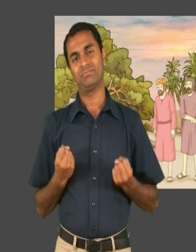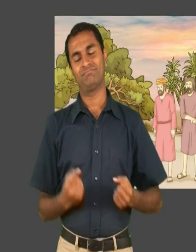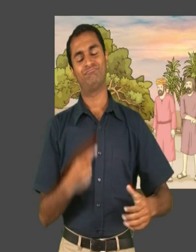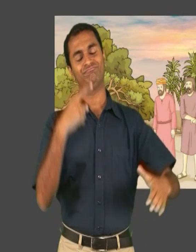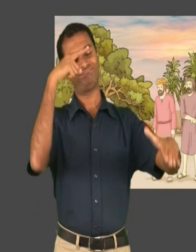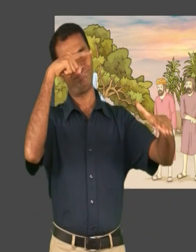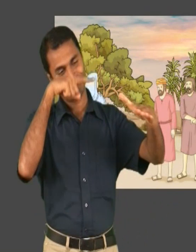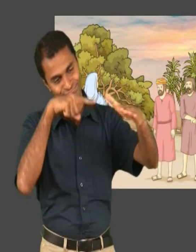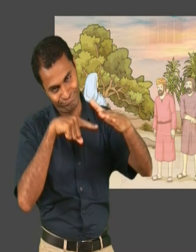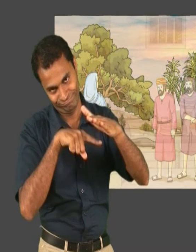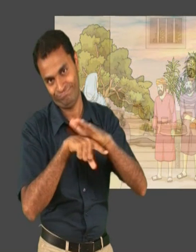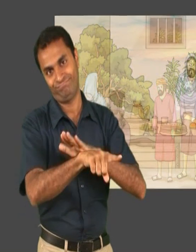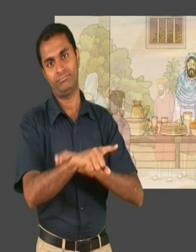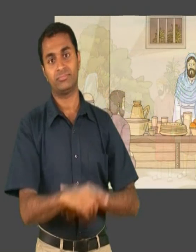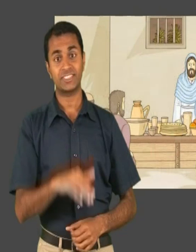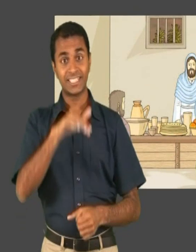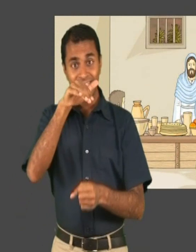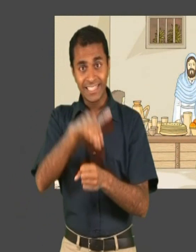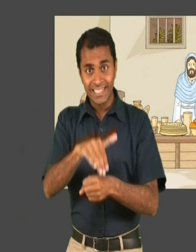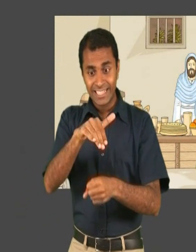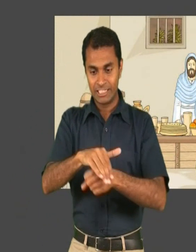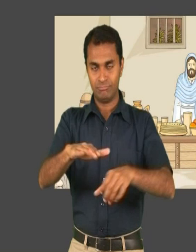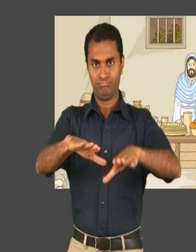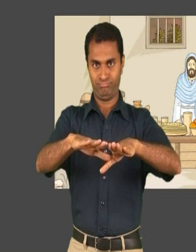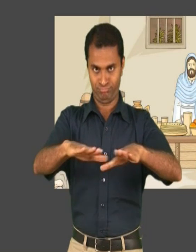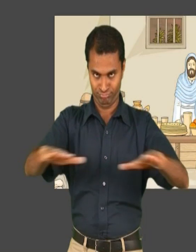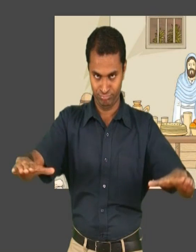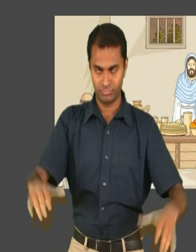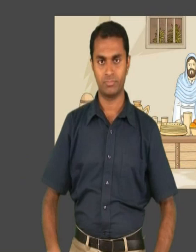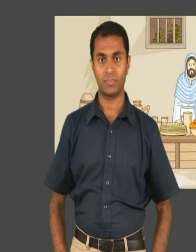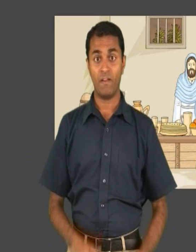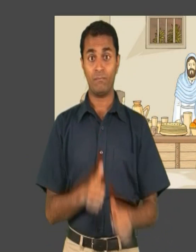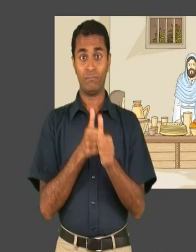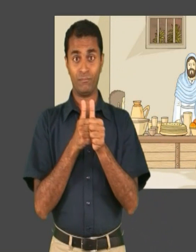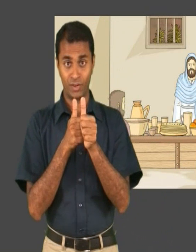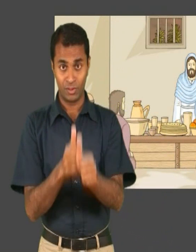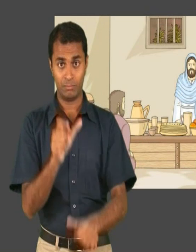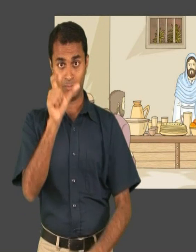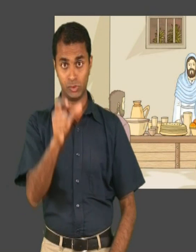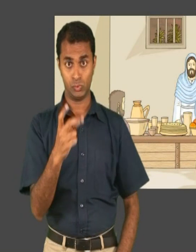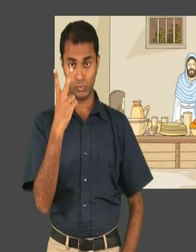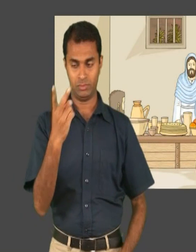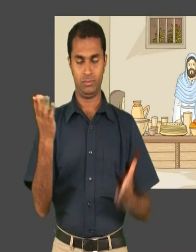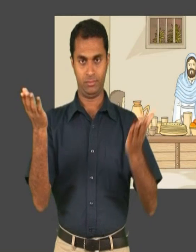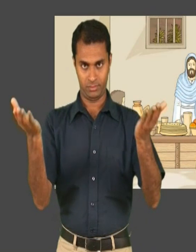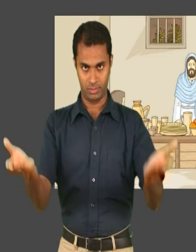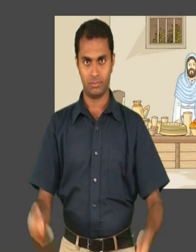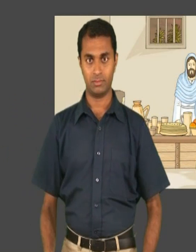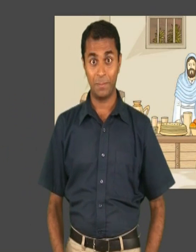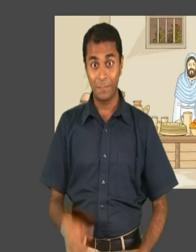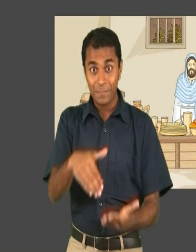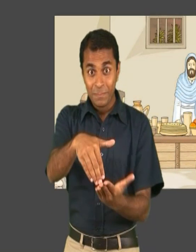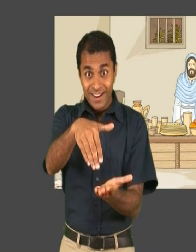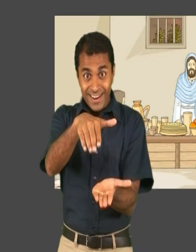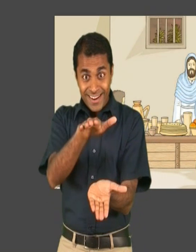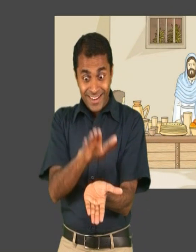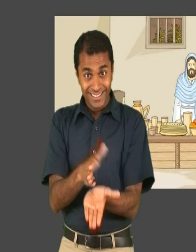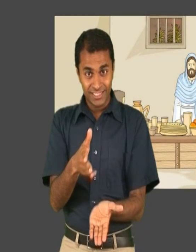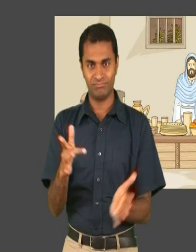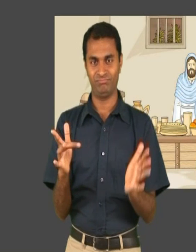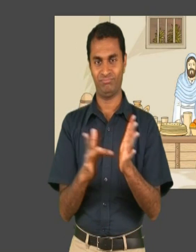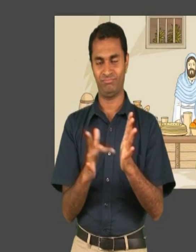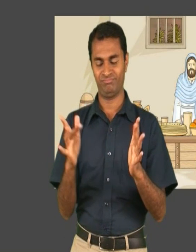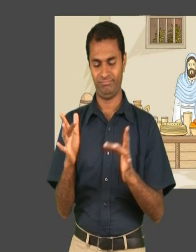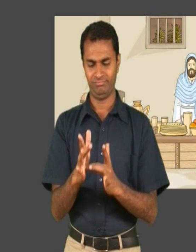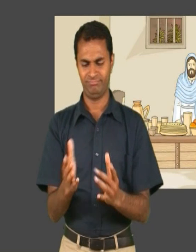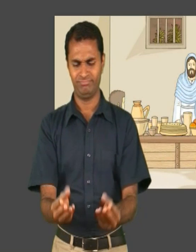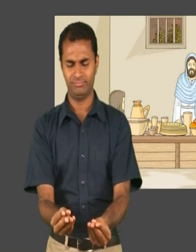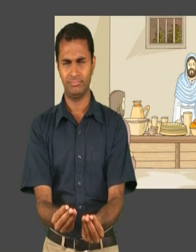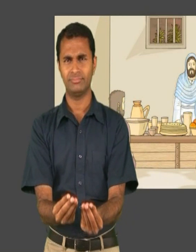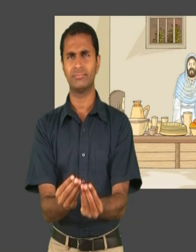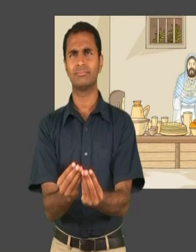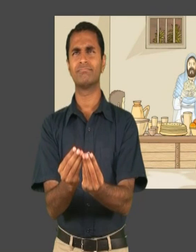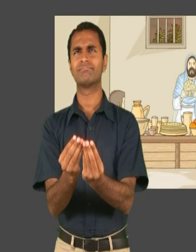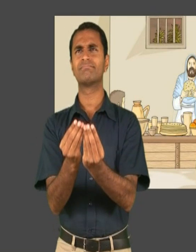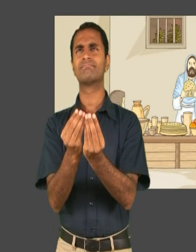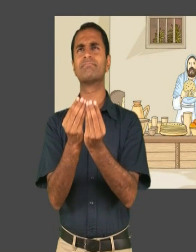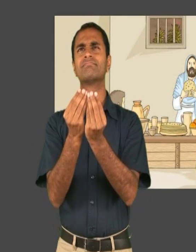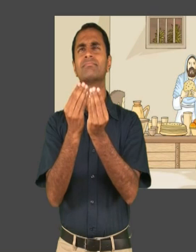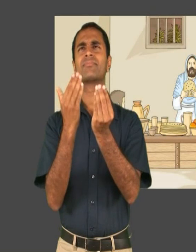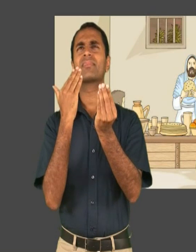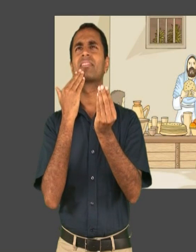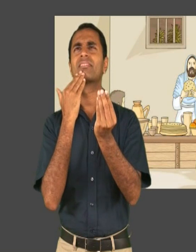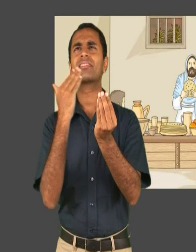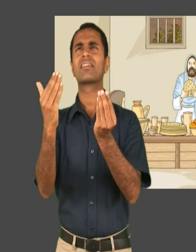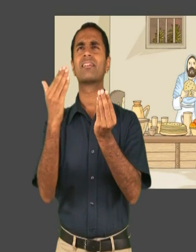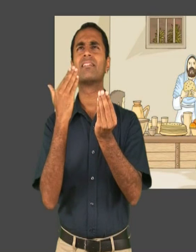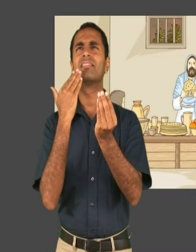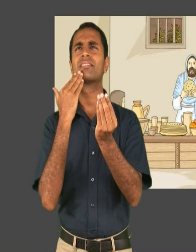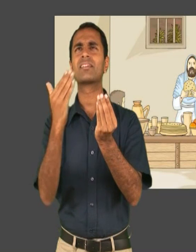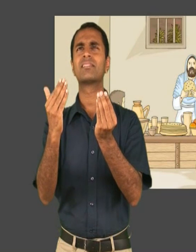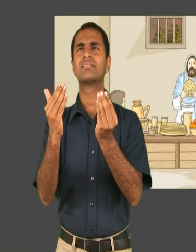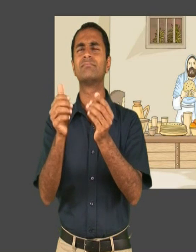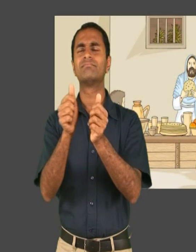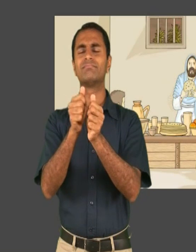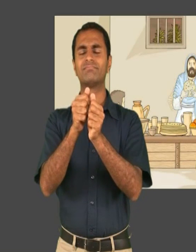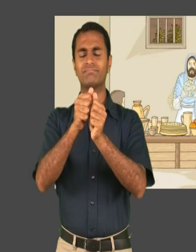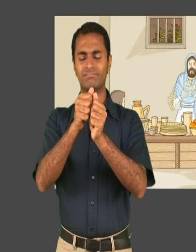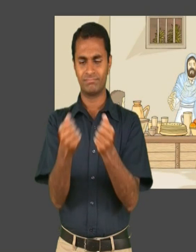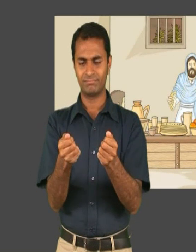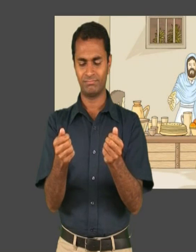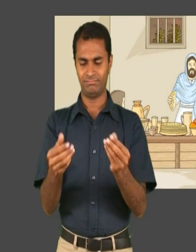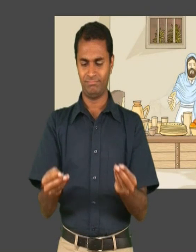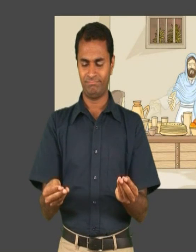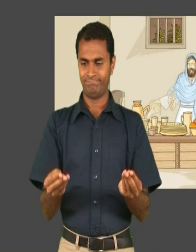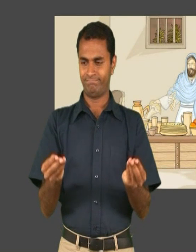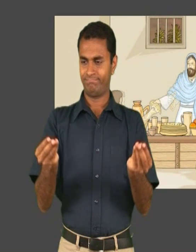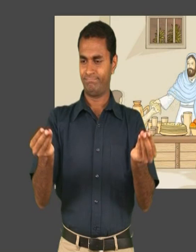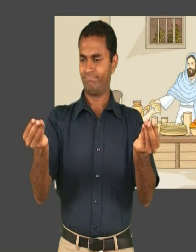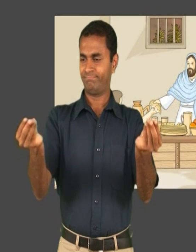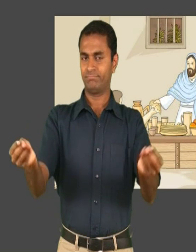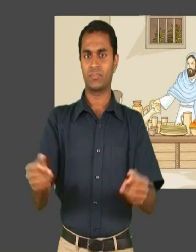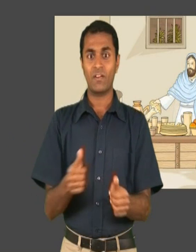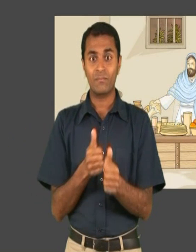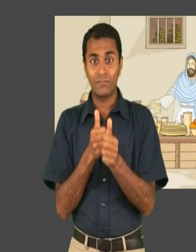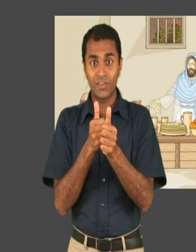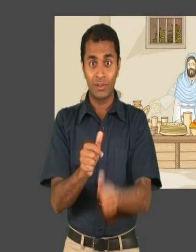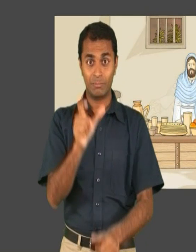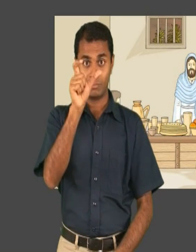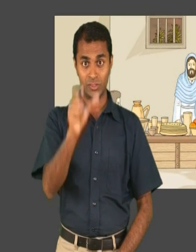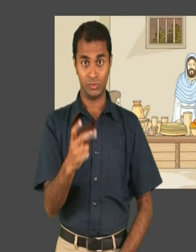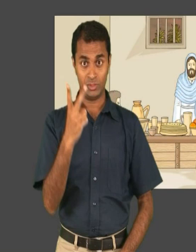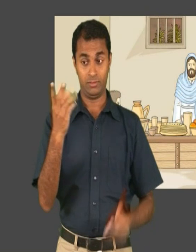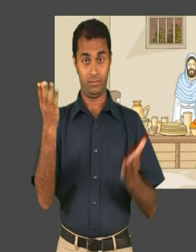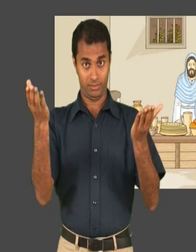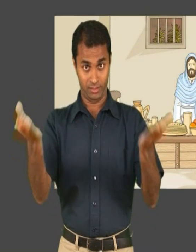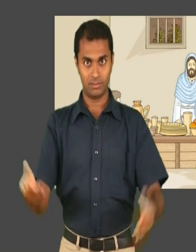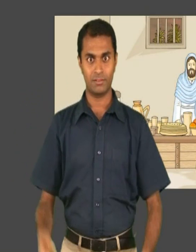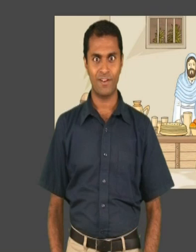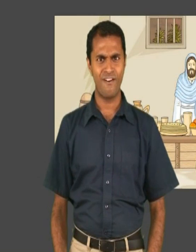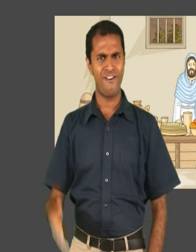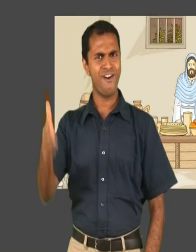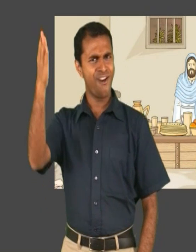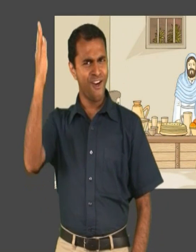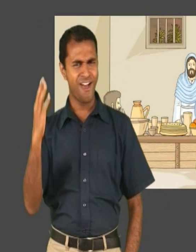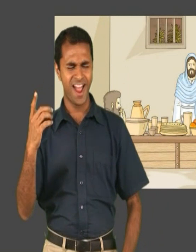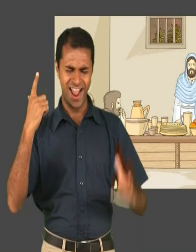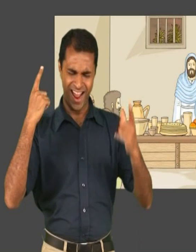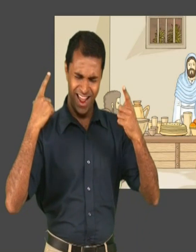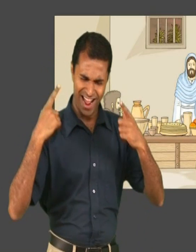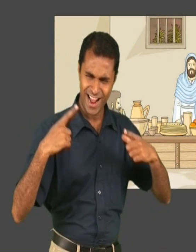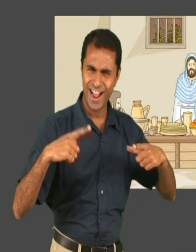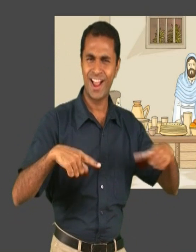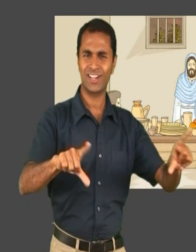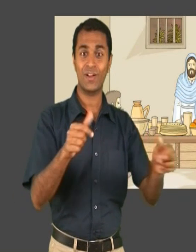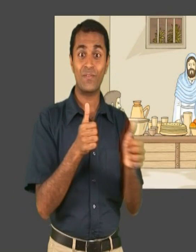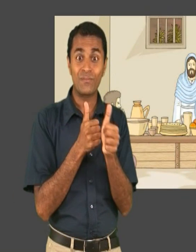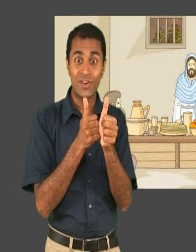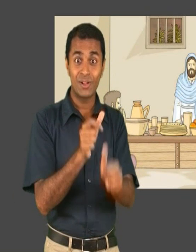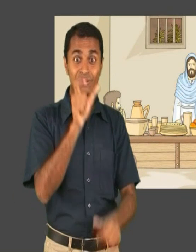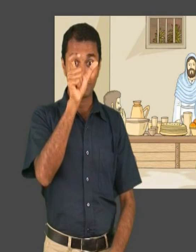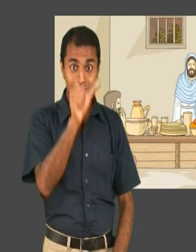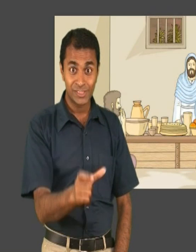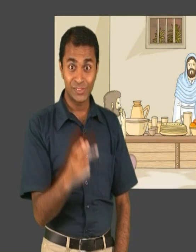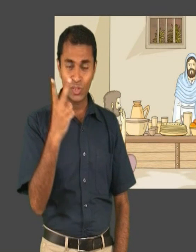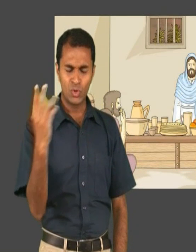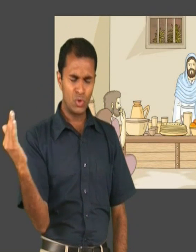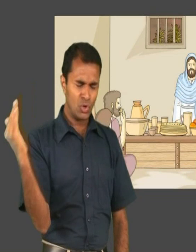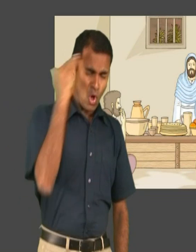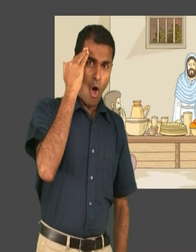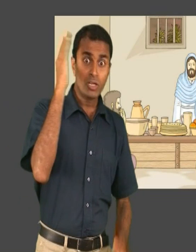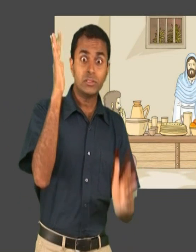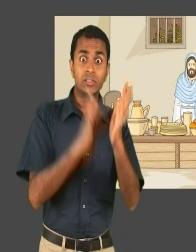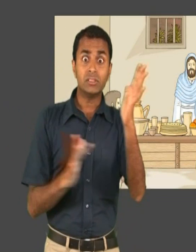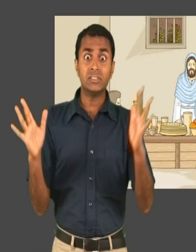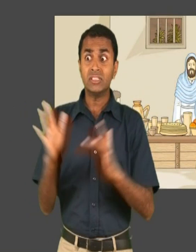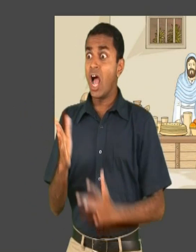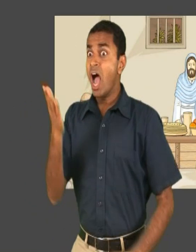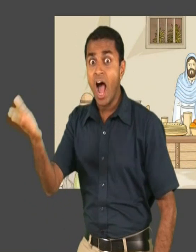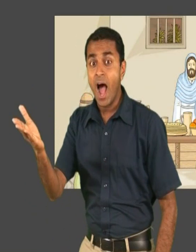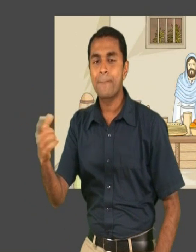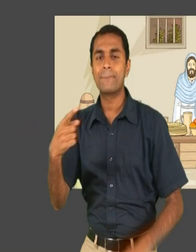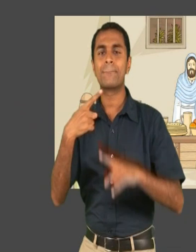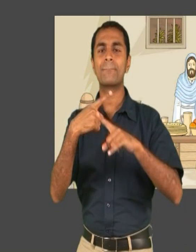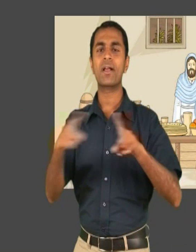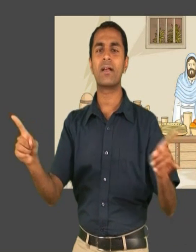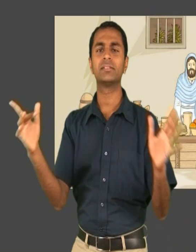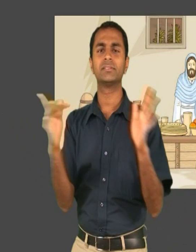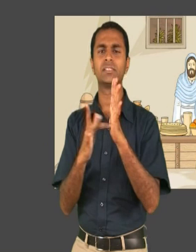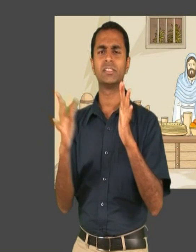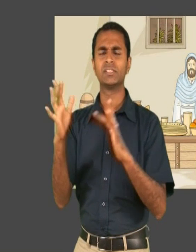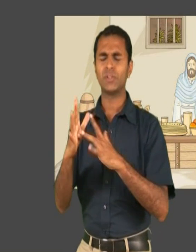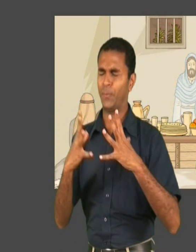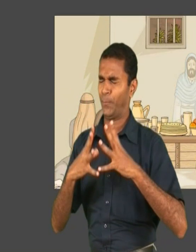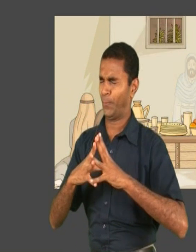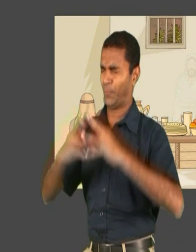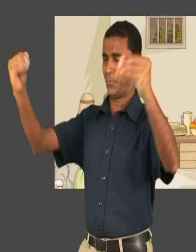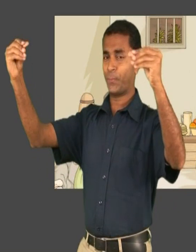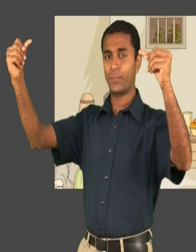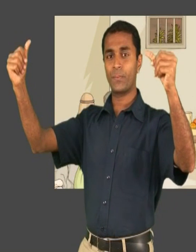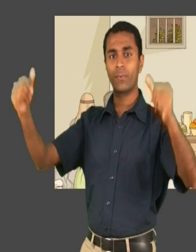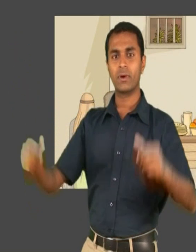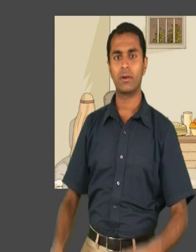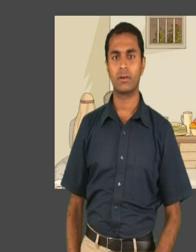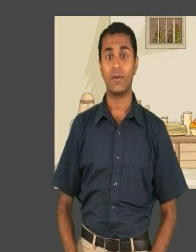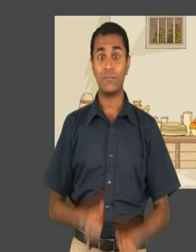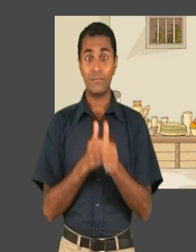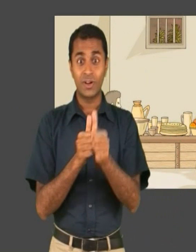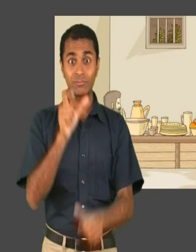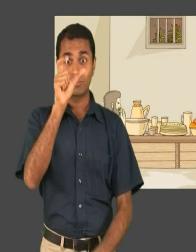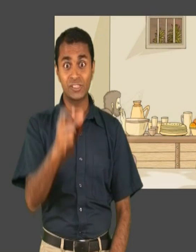While He was reclining at the table with them, He took bread, spoke a blessing and broke it, and gave it to them.